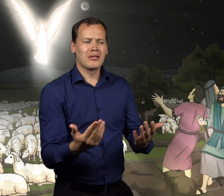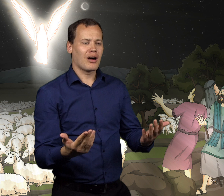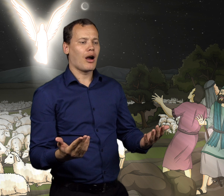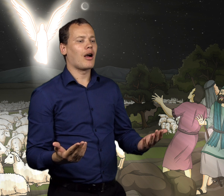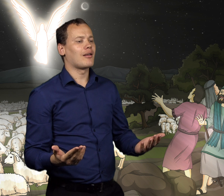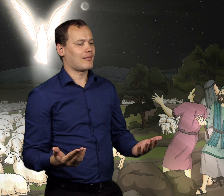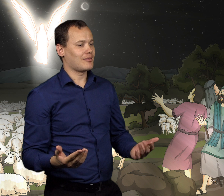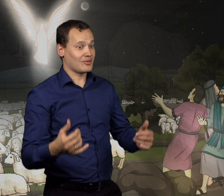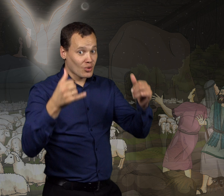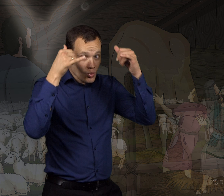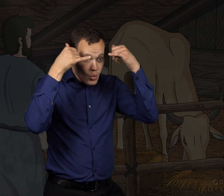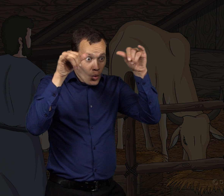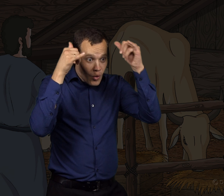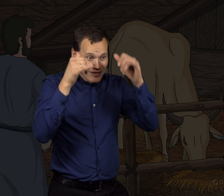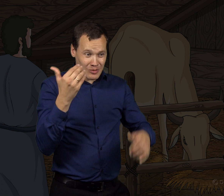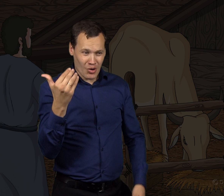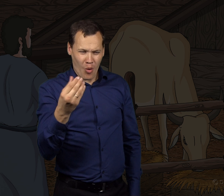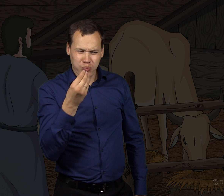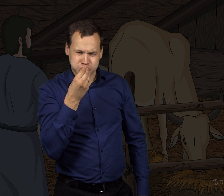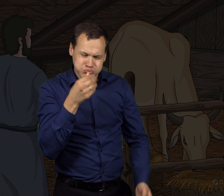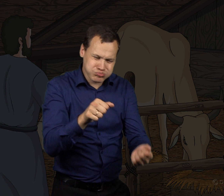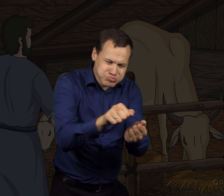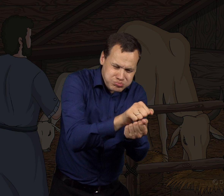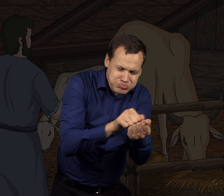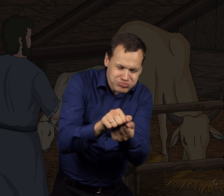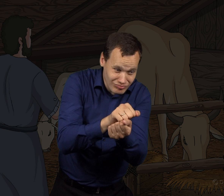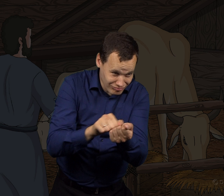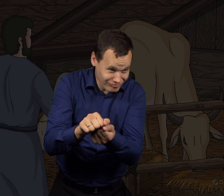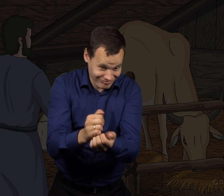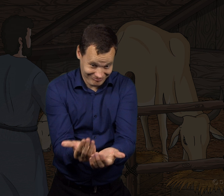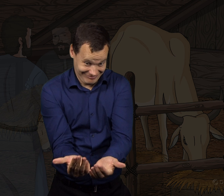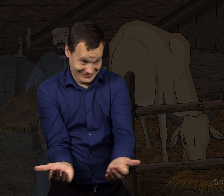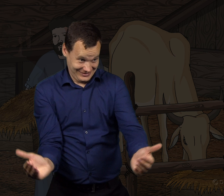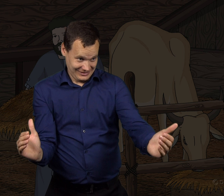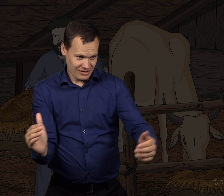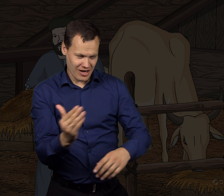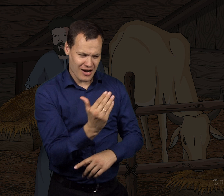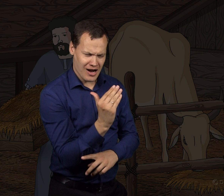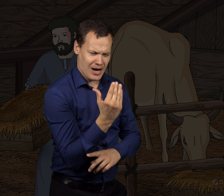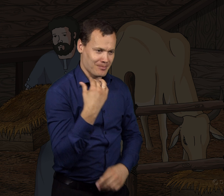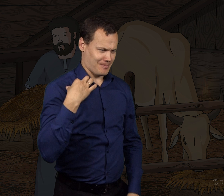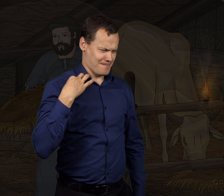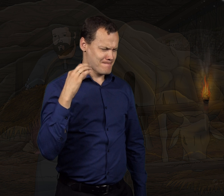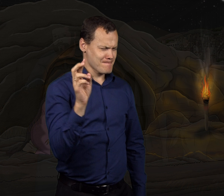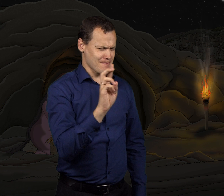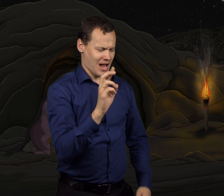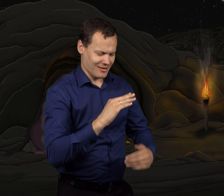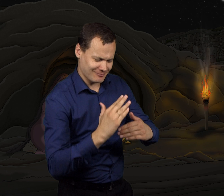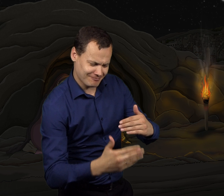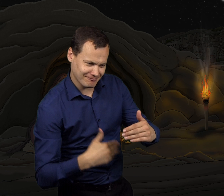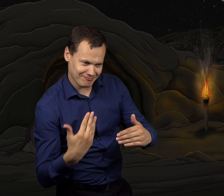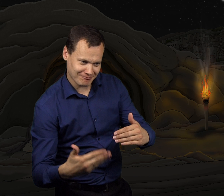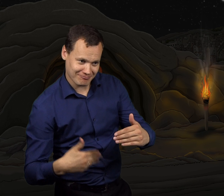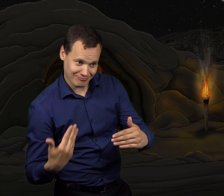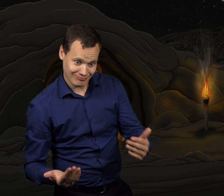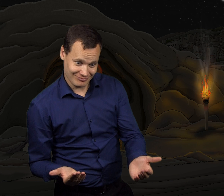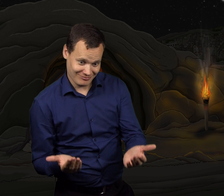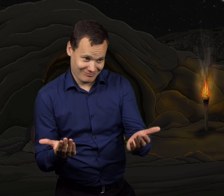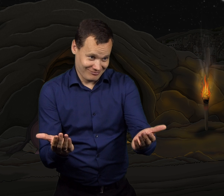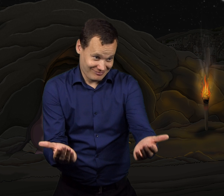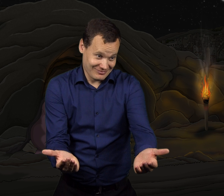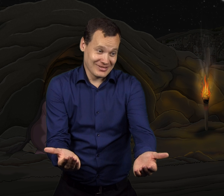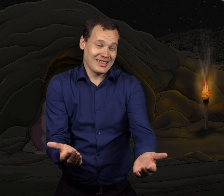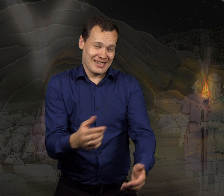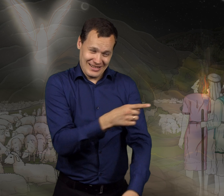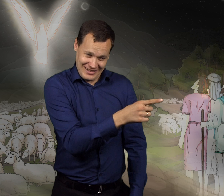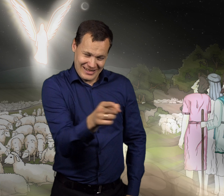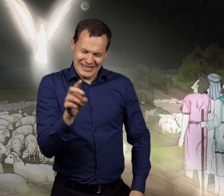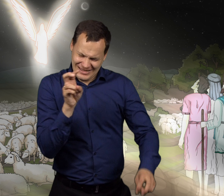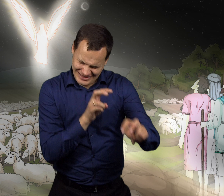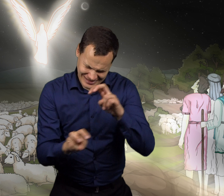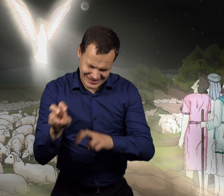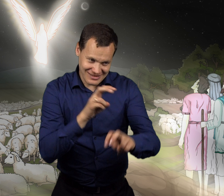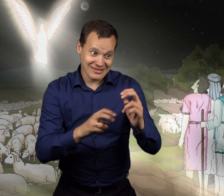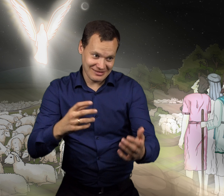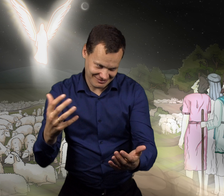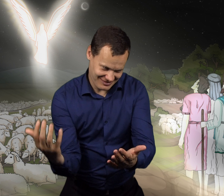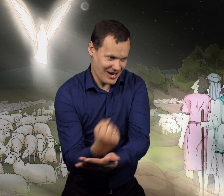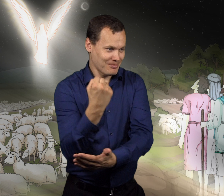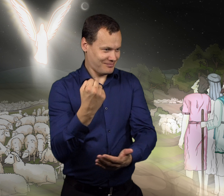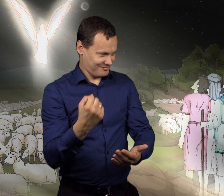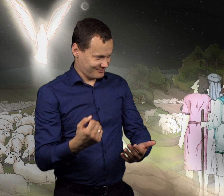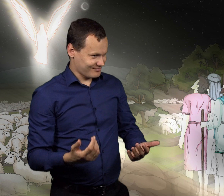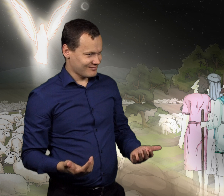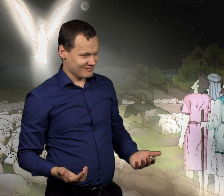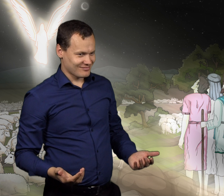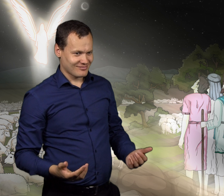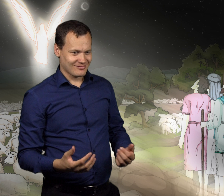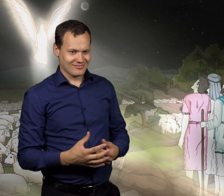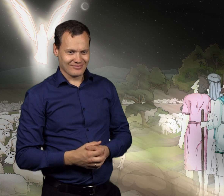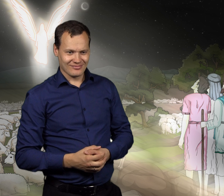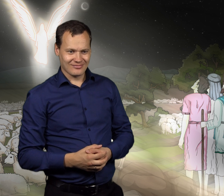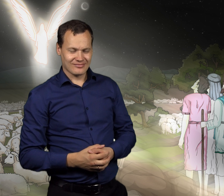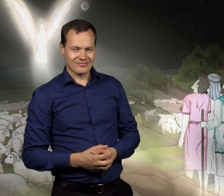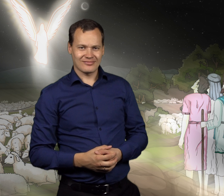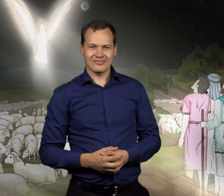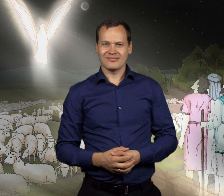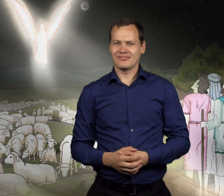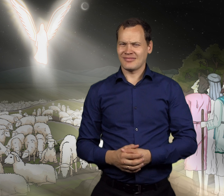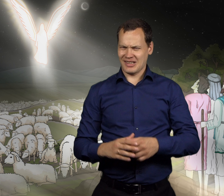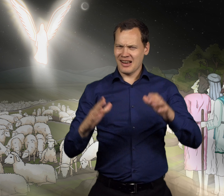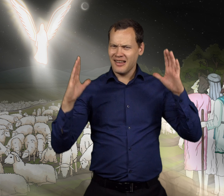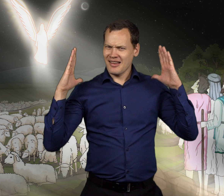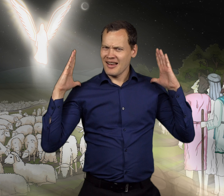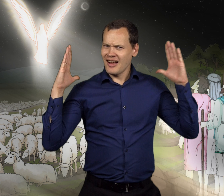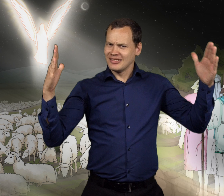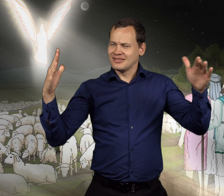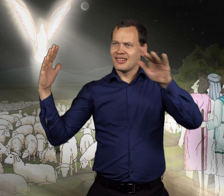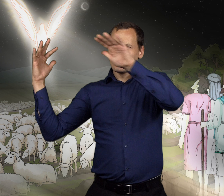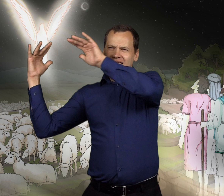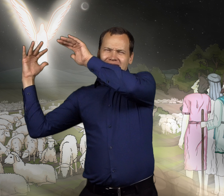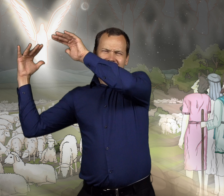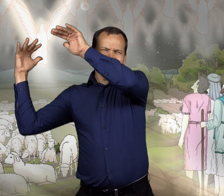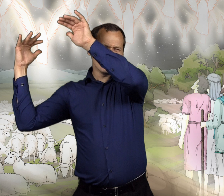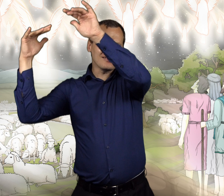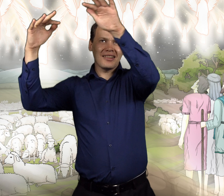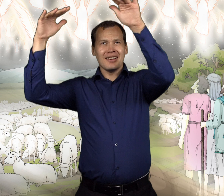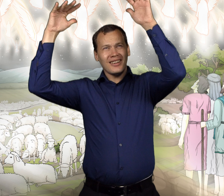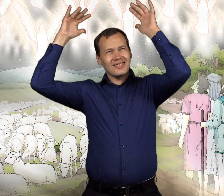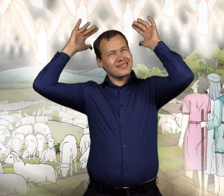And this will be a sign to you: You will find a baby wrapped in swaddling cloths and lying in a manger.”